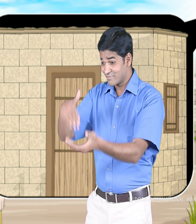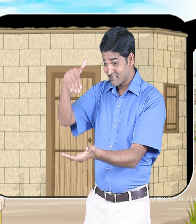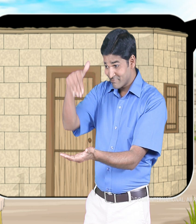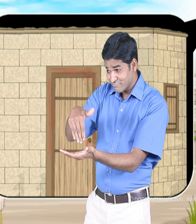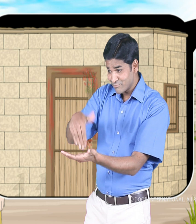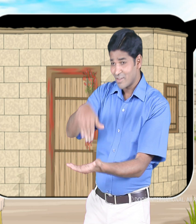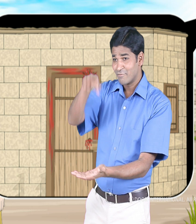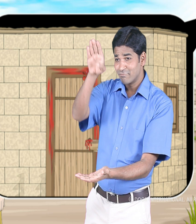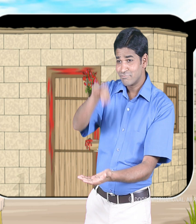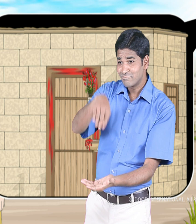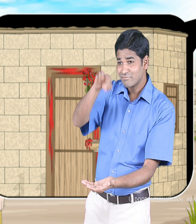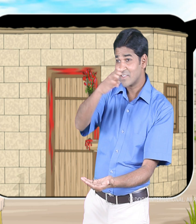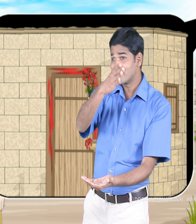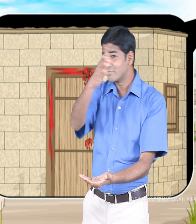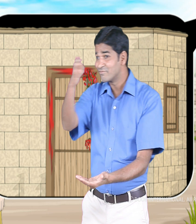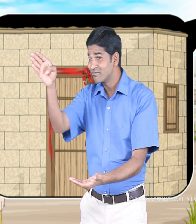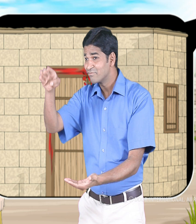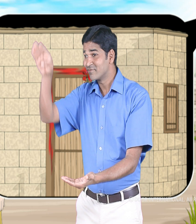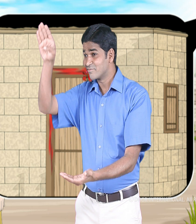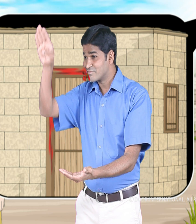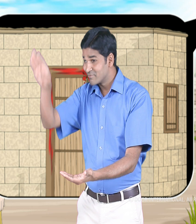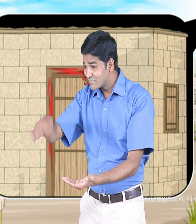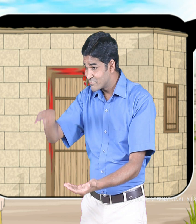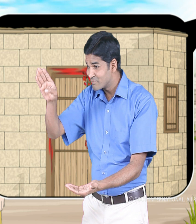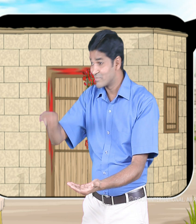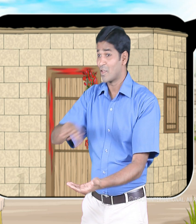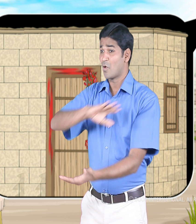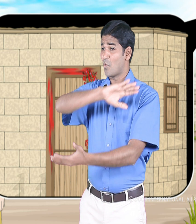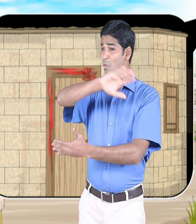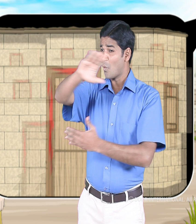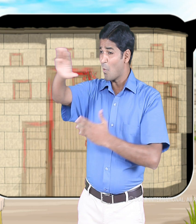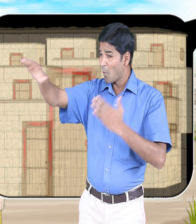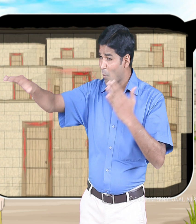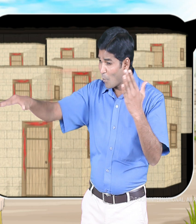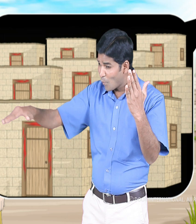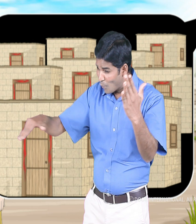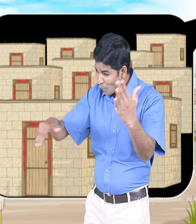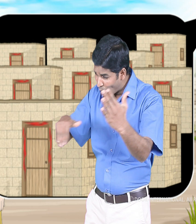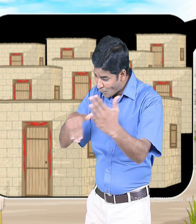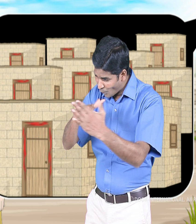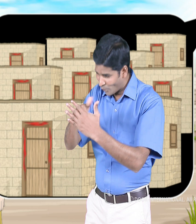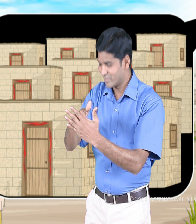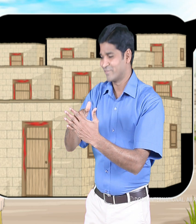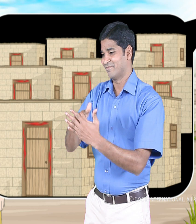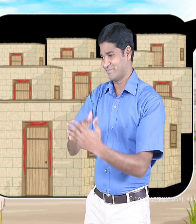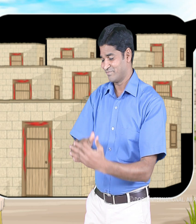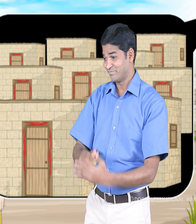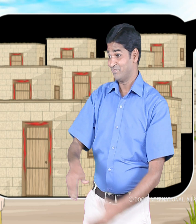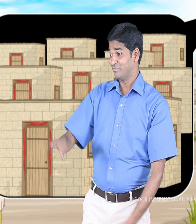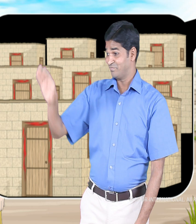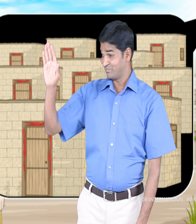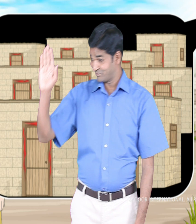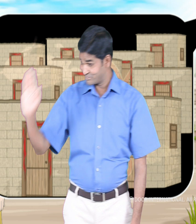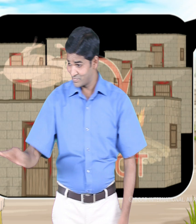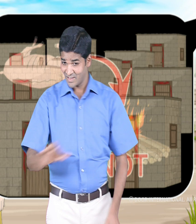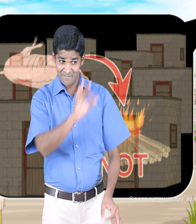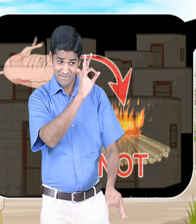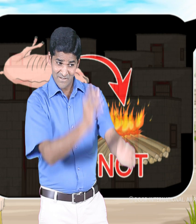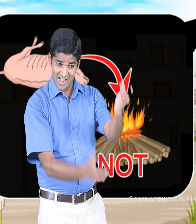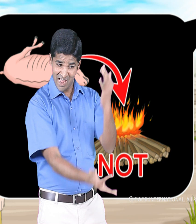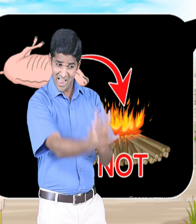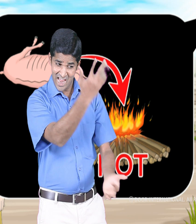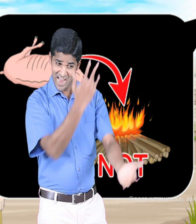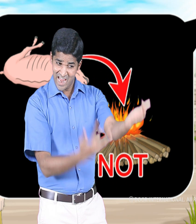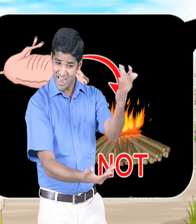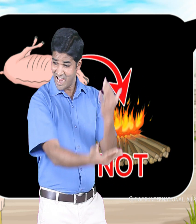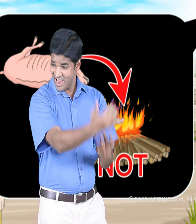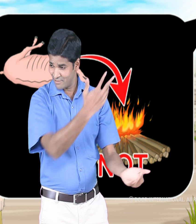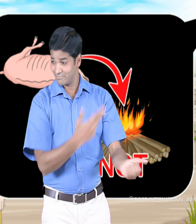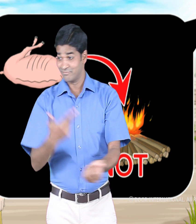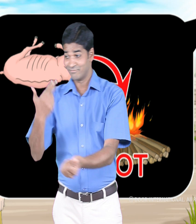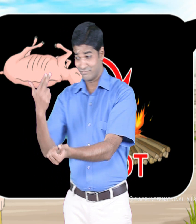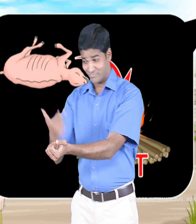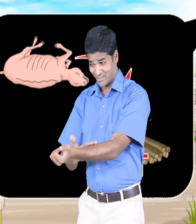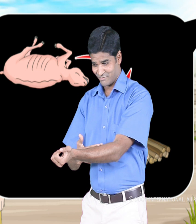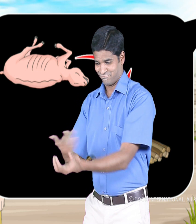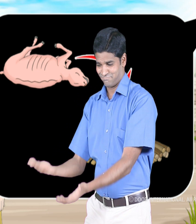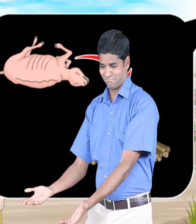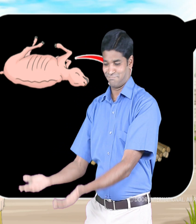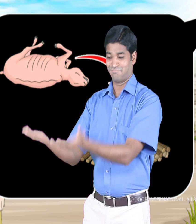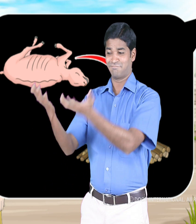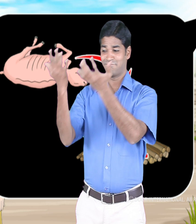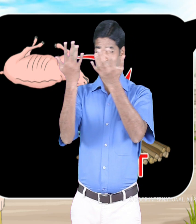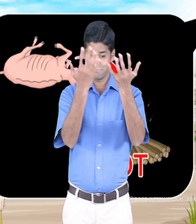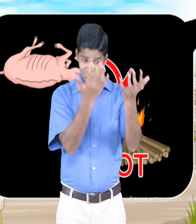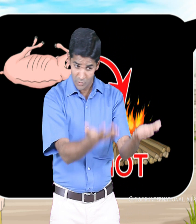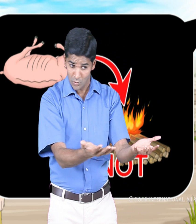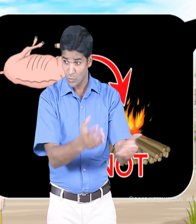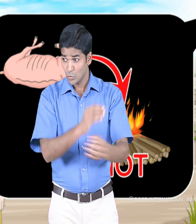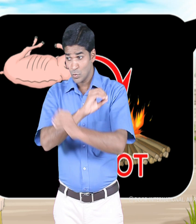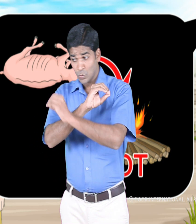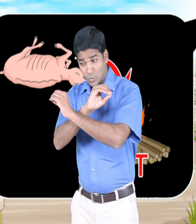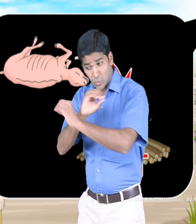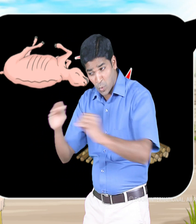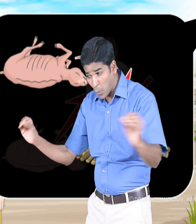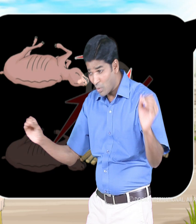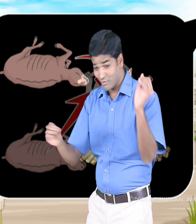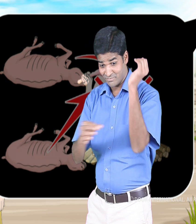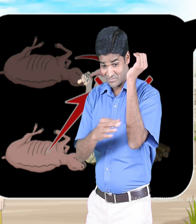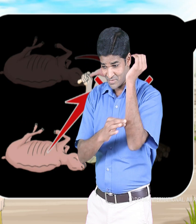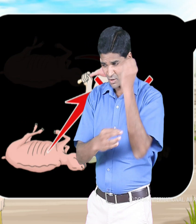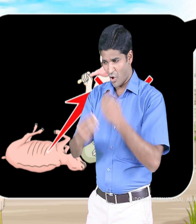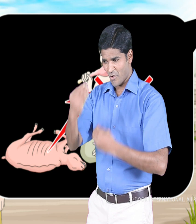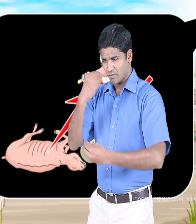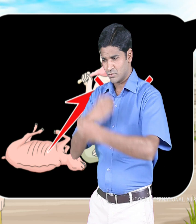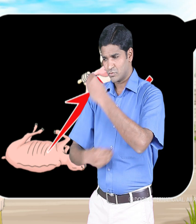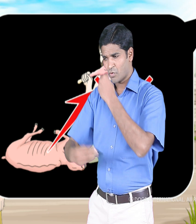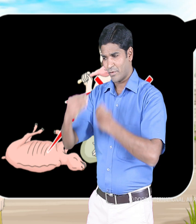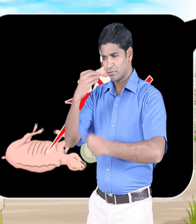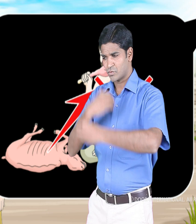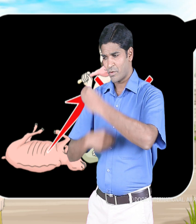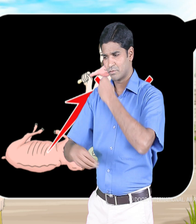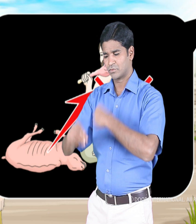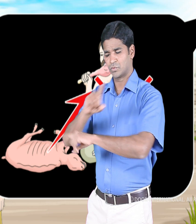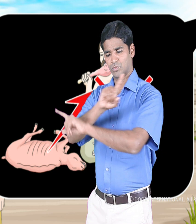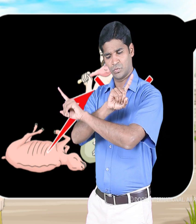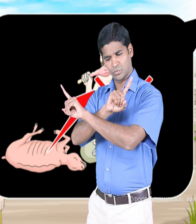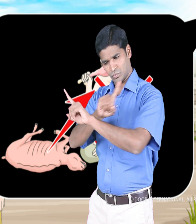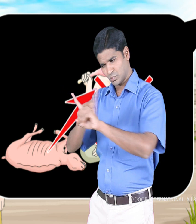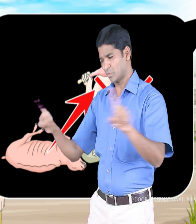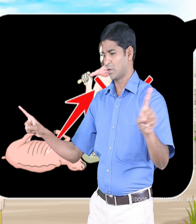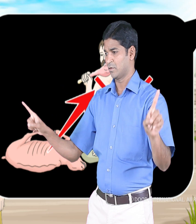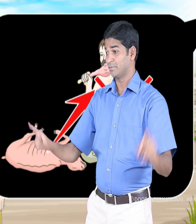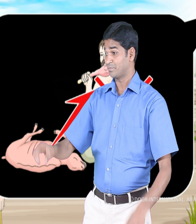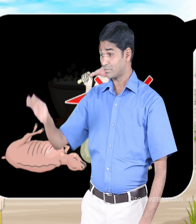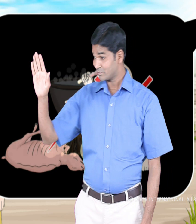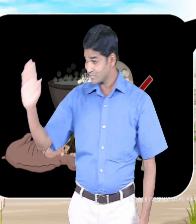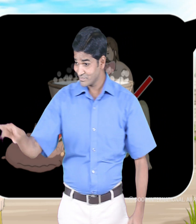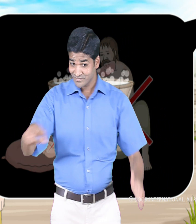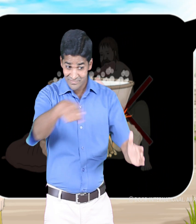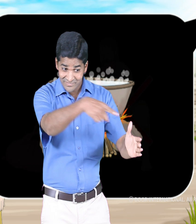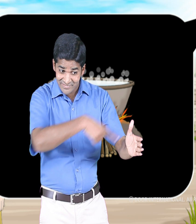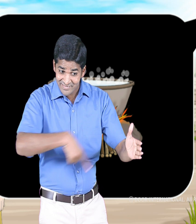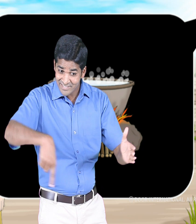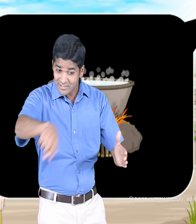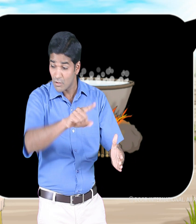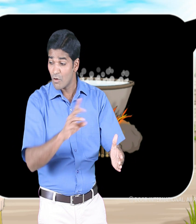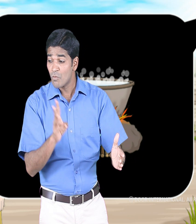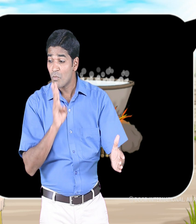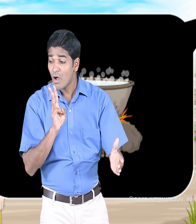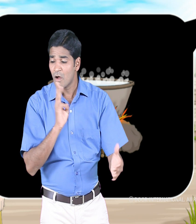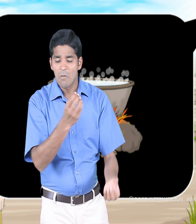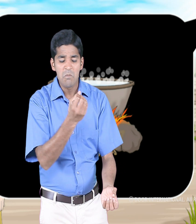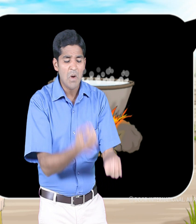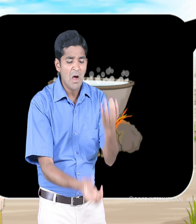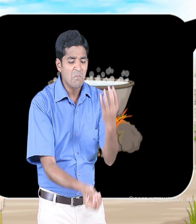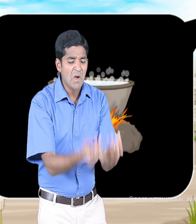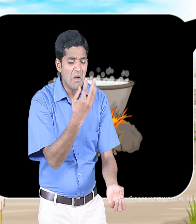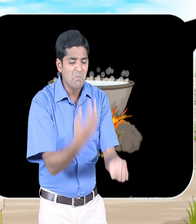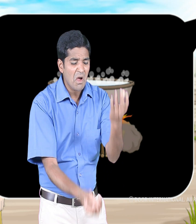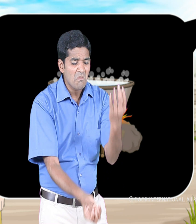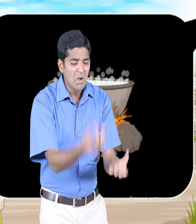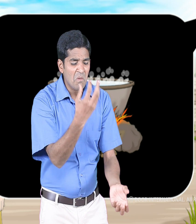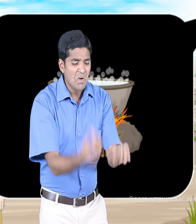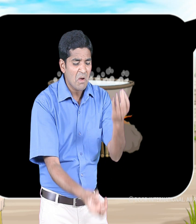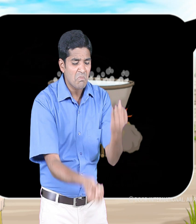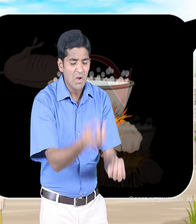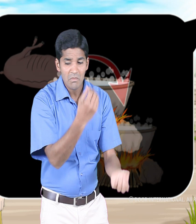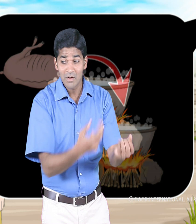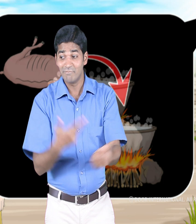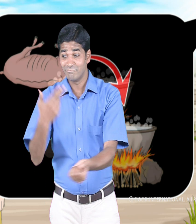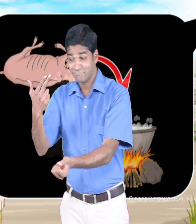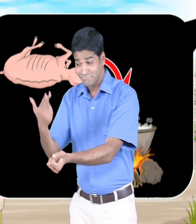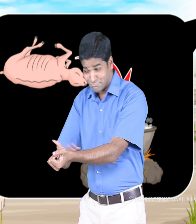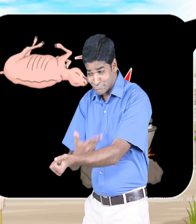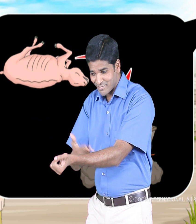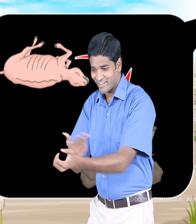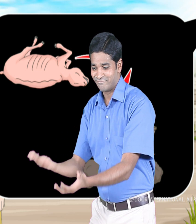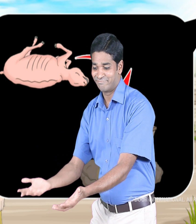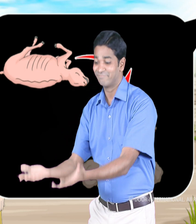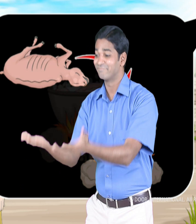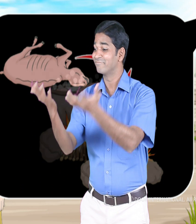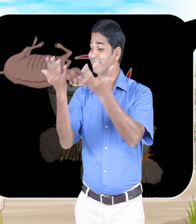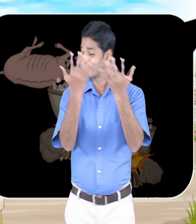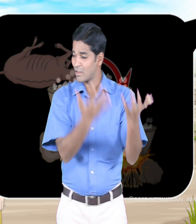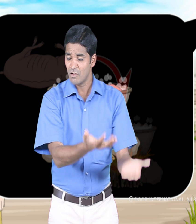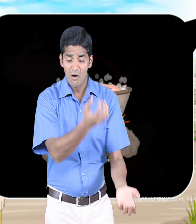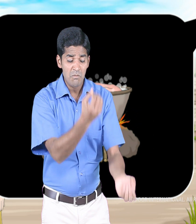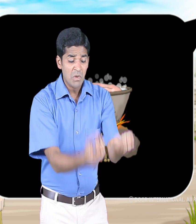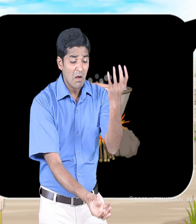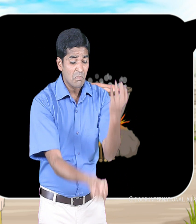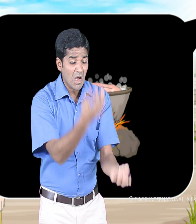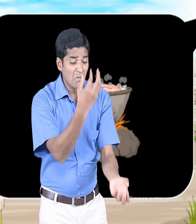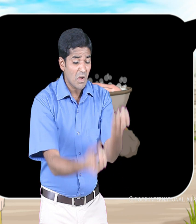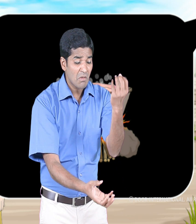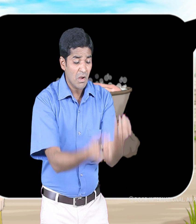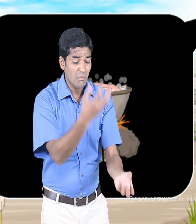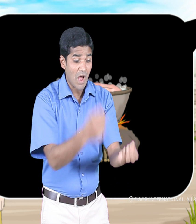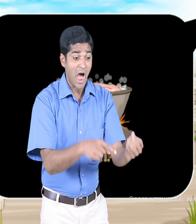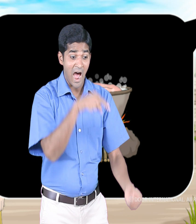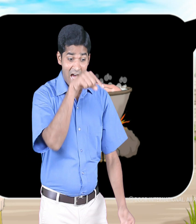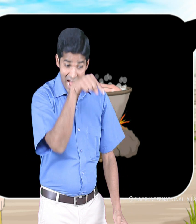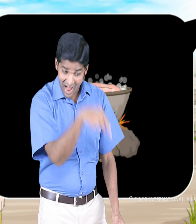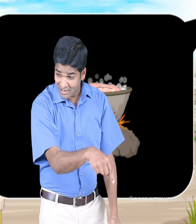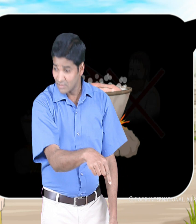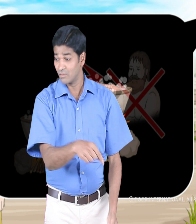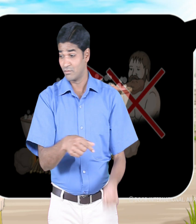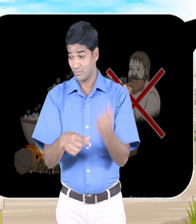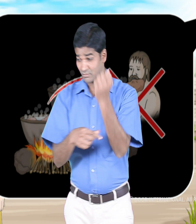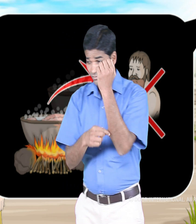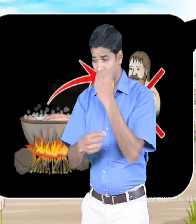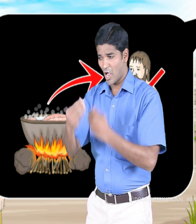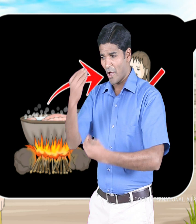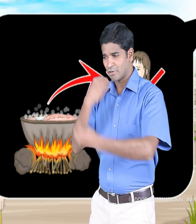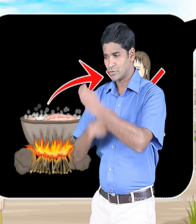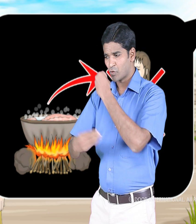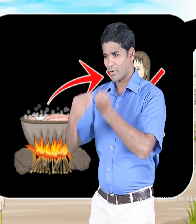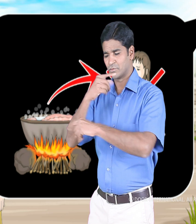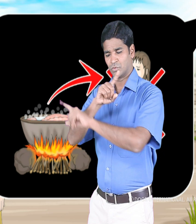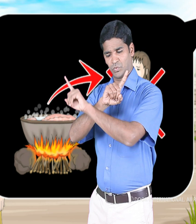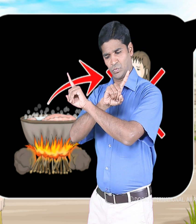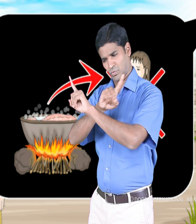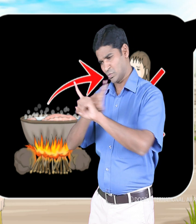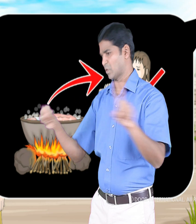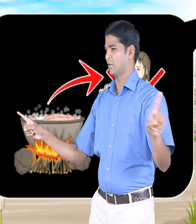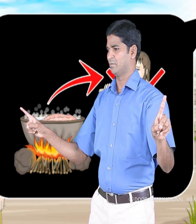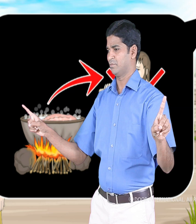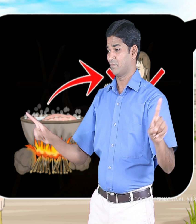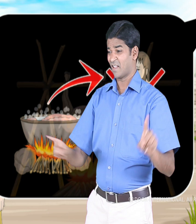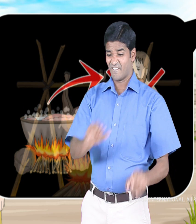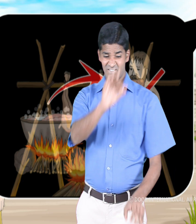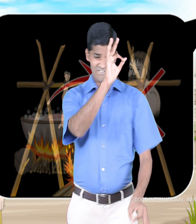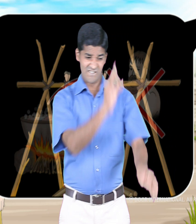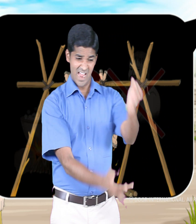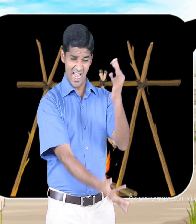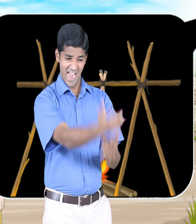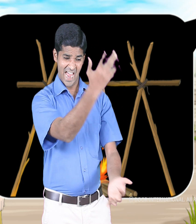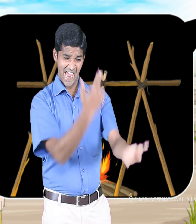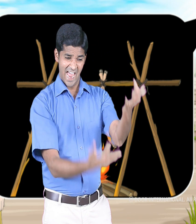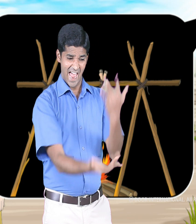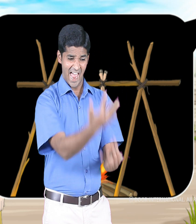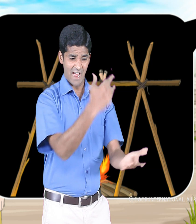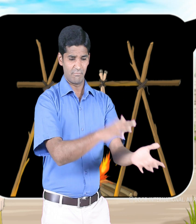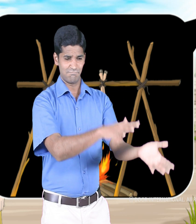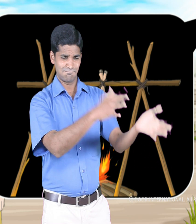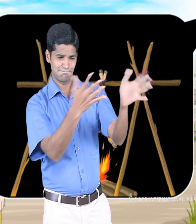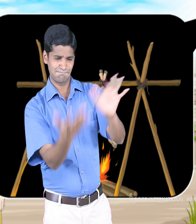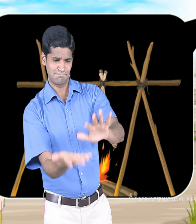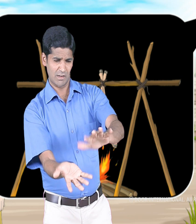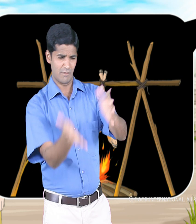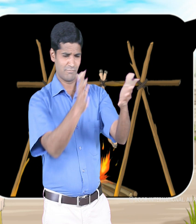They are to eat the meat that night, roasted over the fire, along with unleavened bread and bitter herbs.